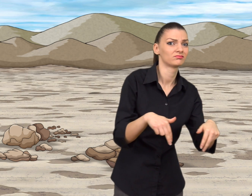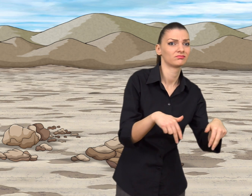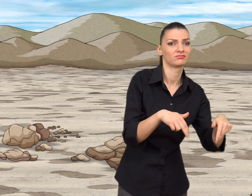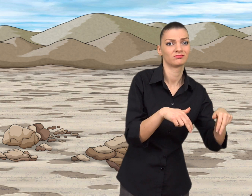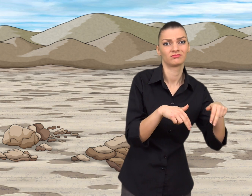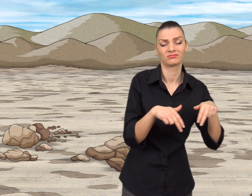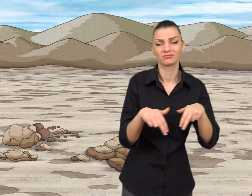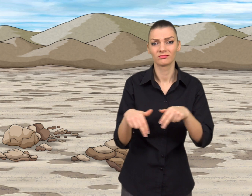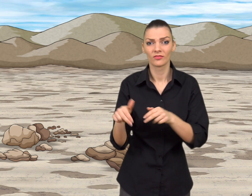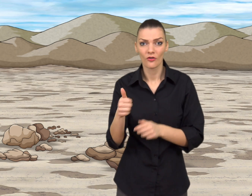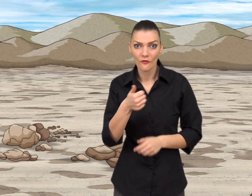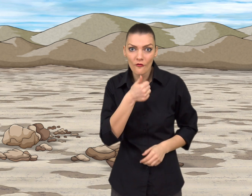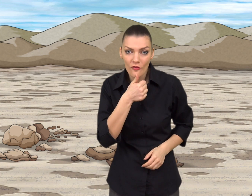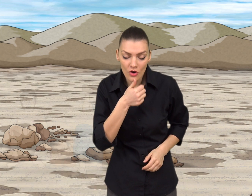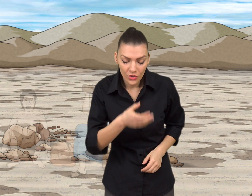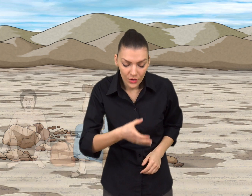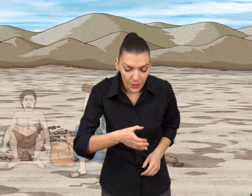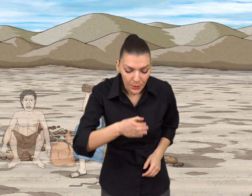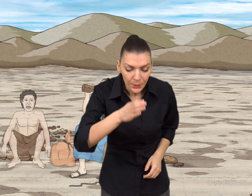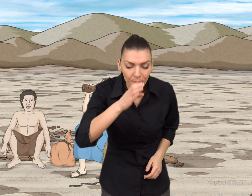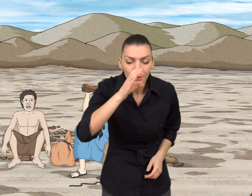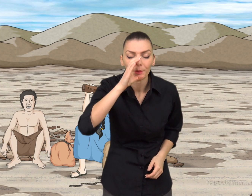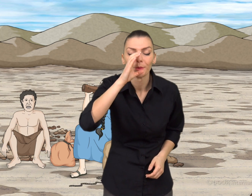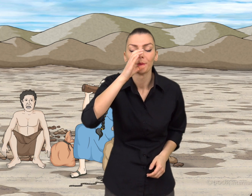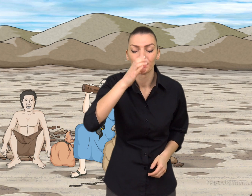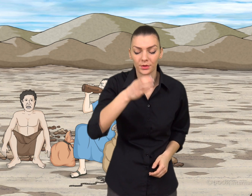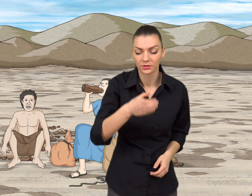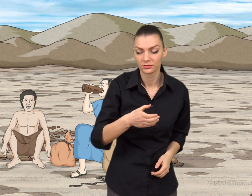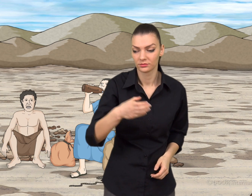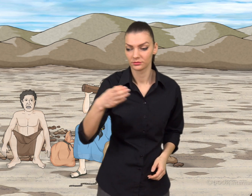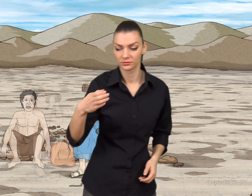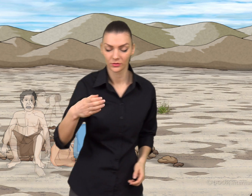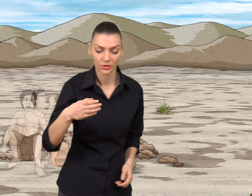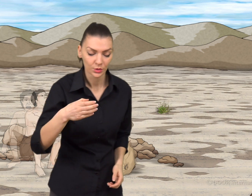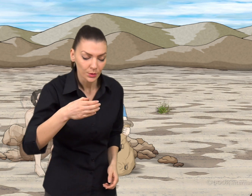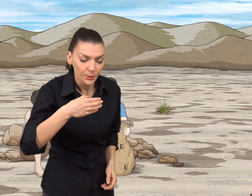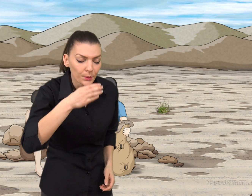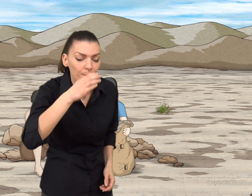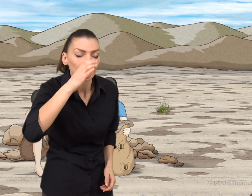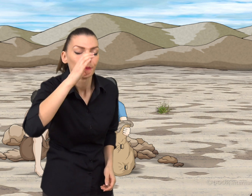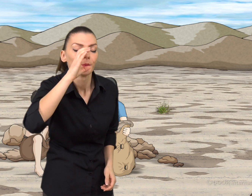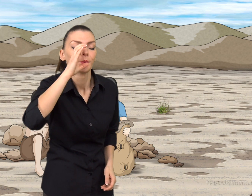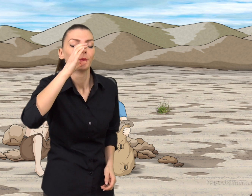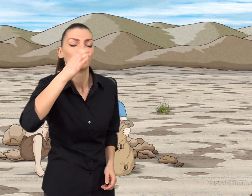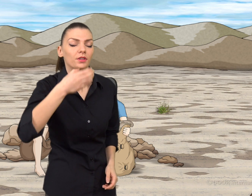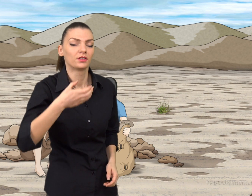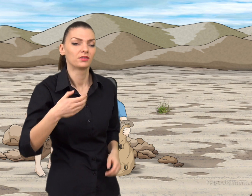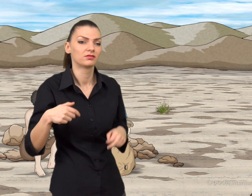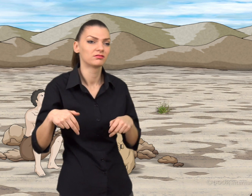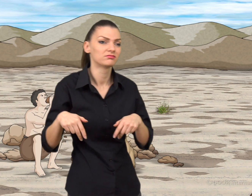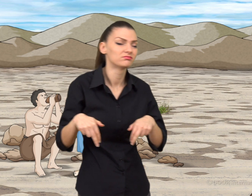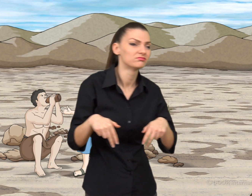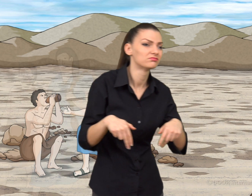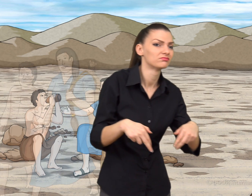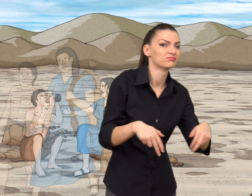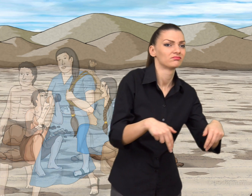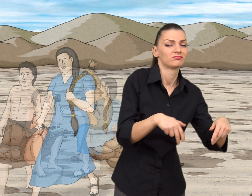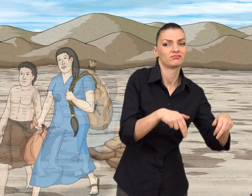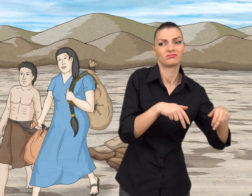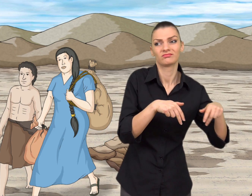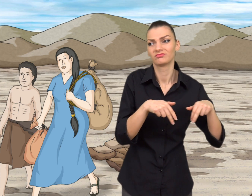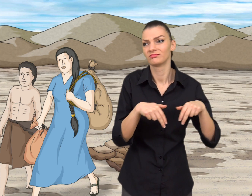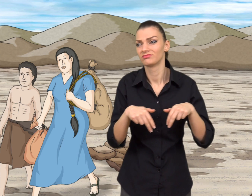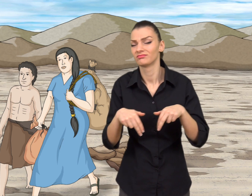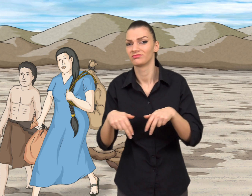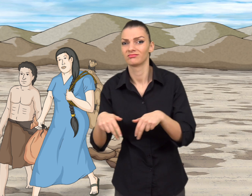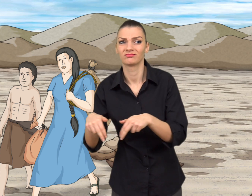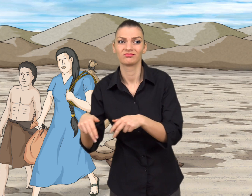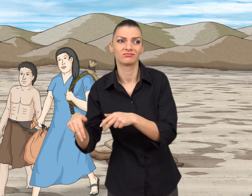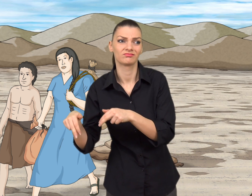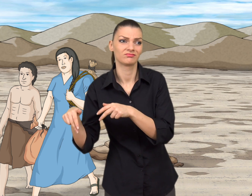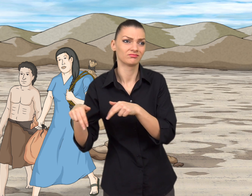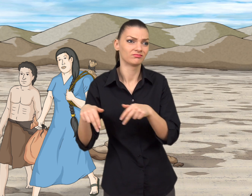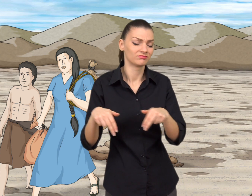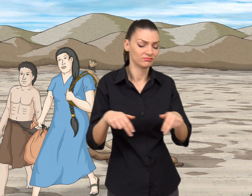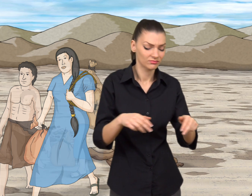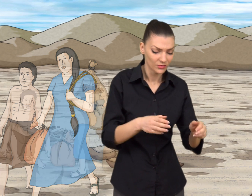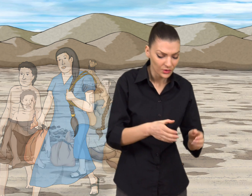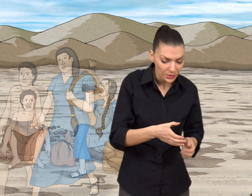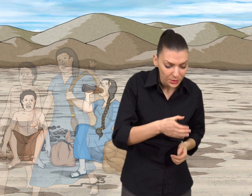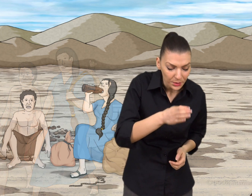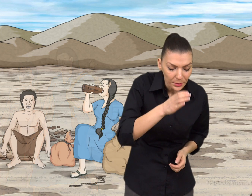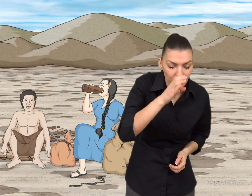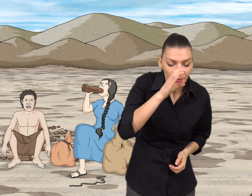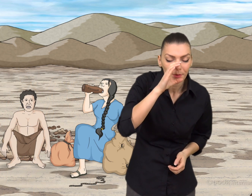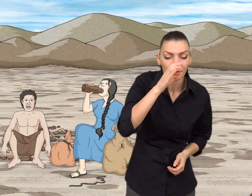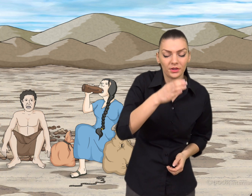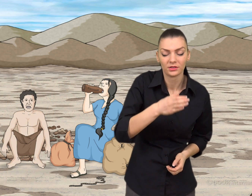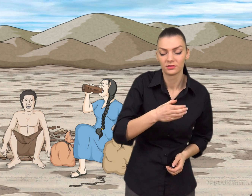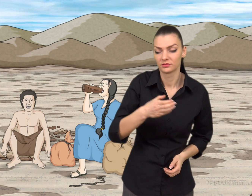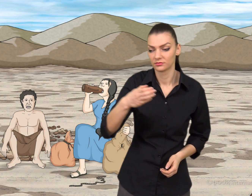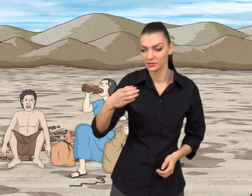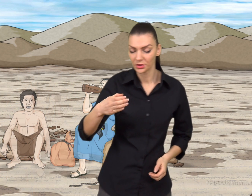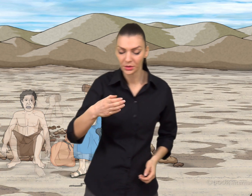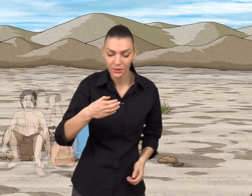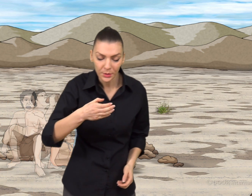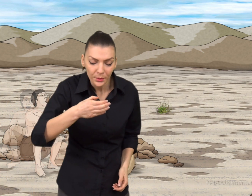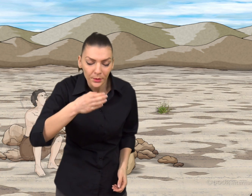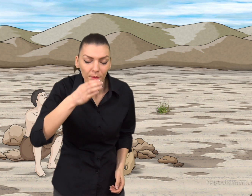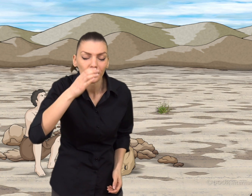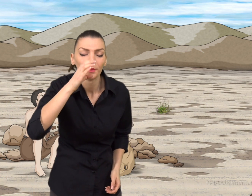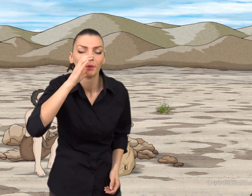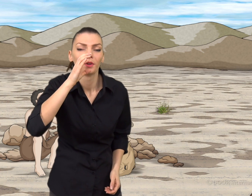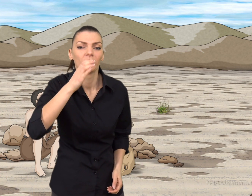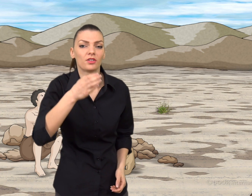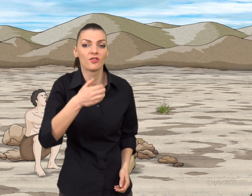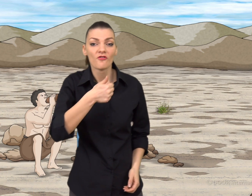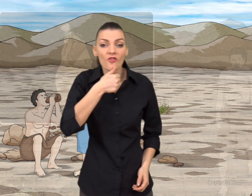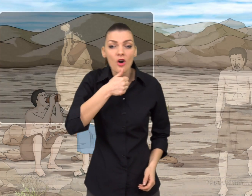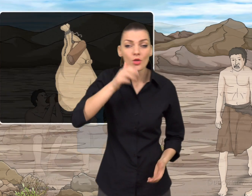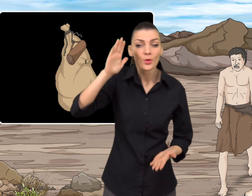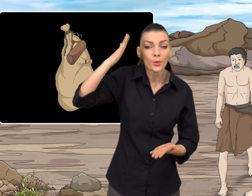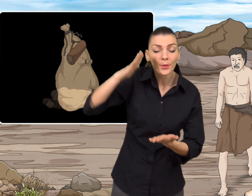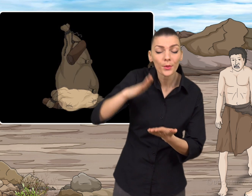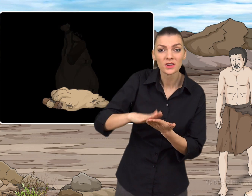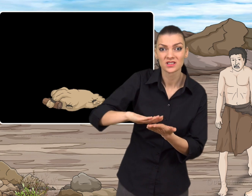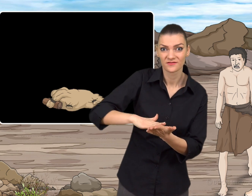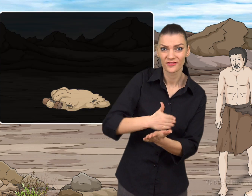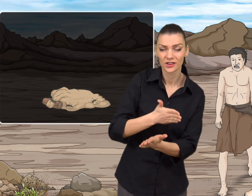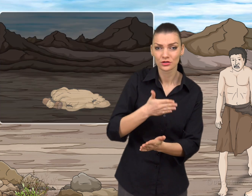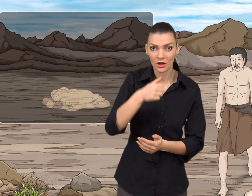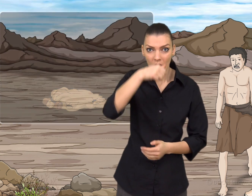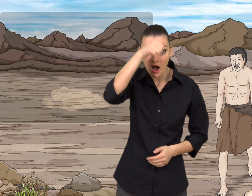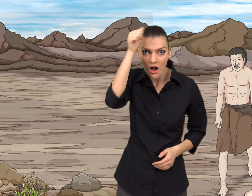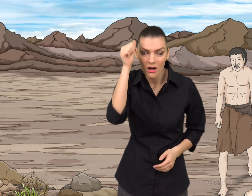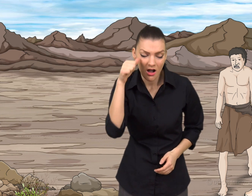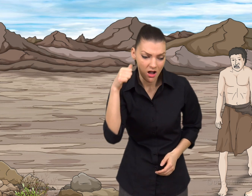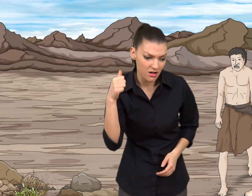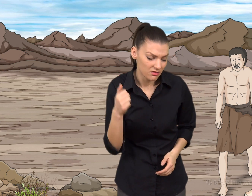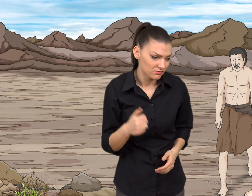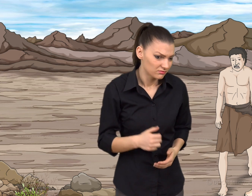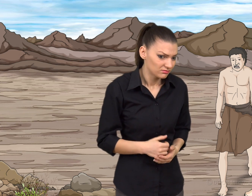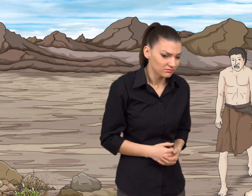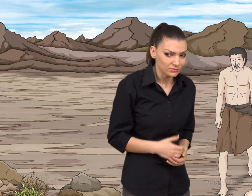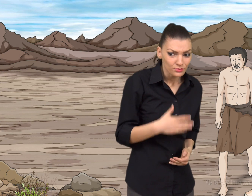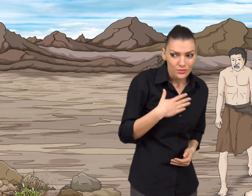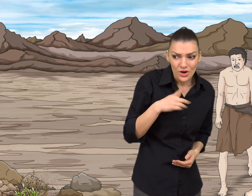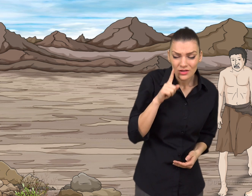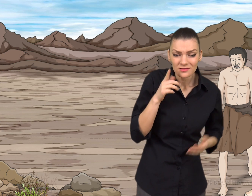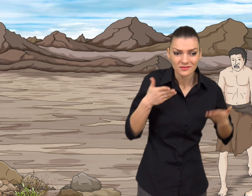When the water in the skin was gone, she left the boy under one of the bushes.